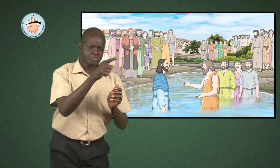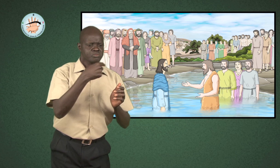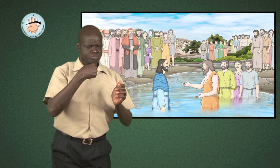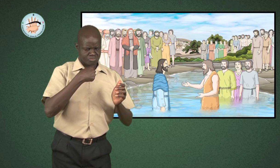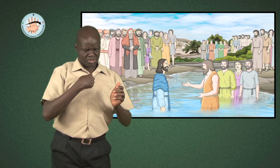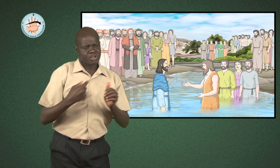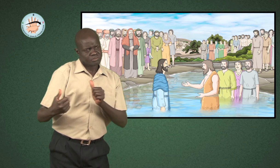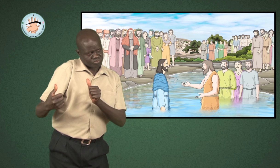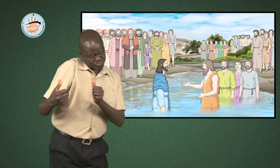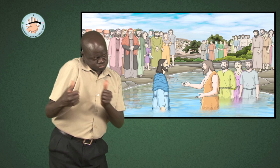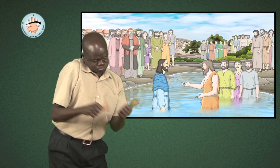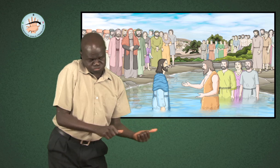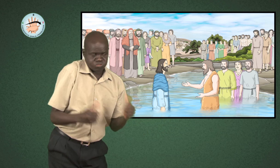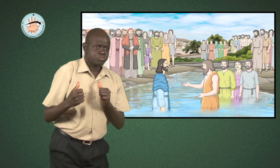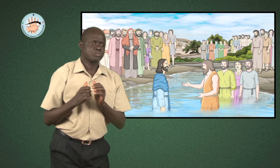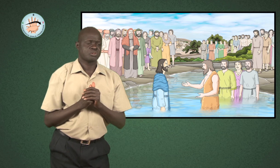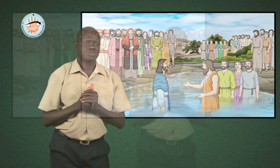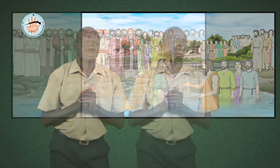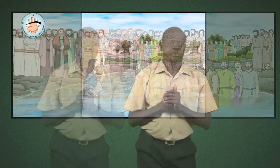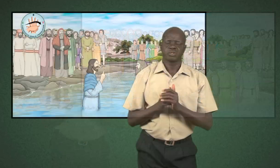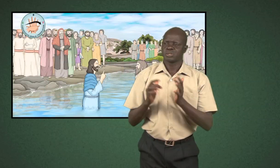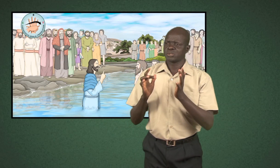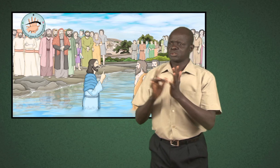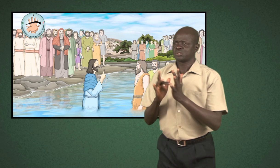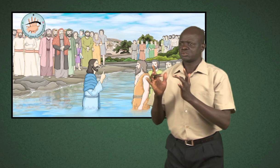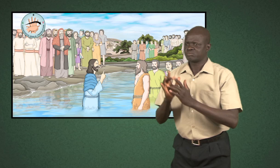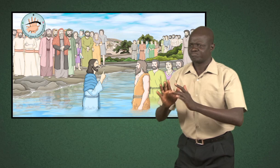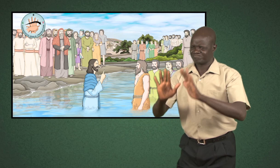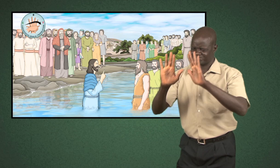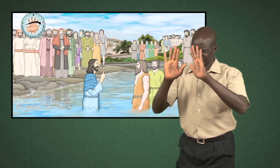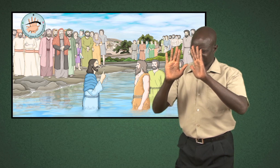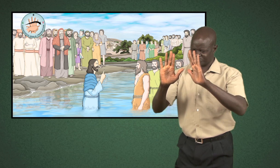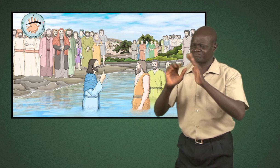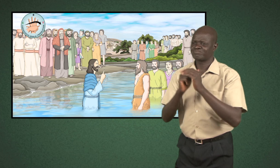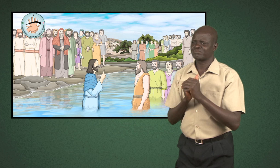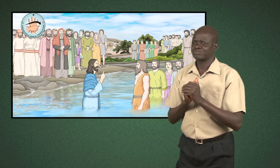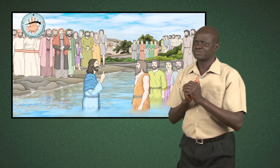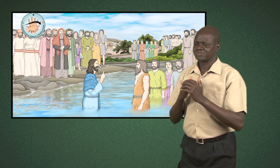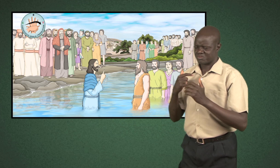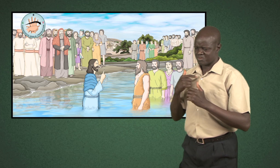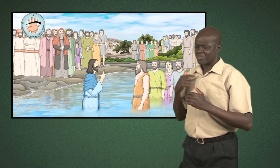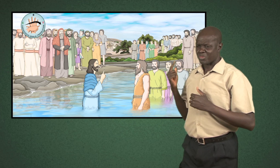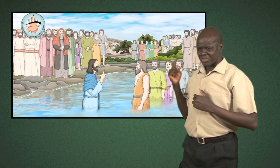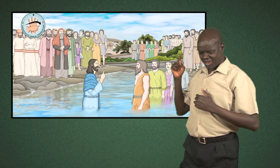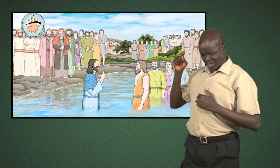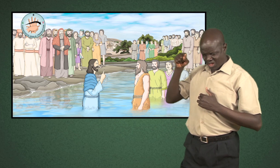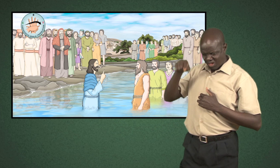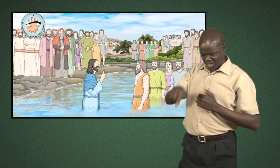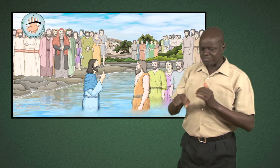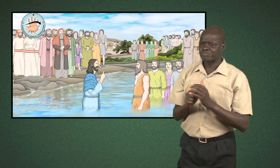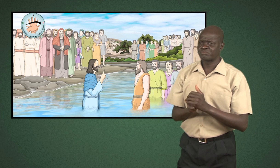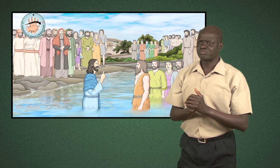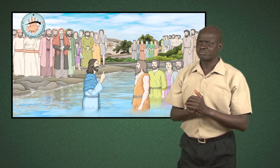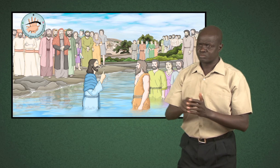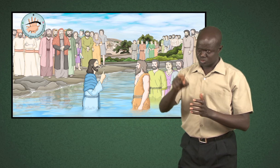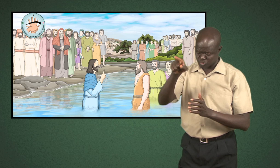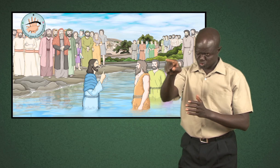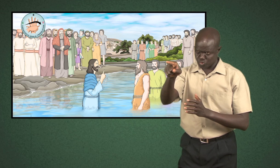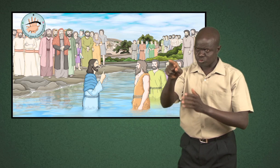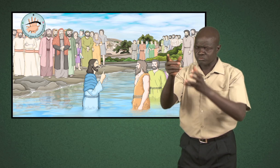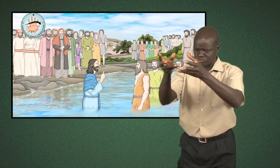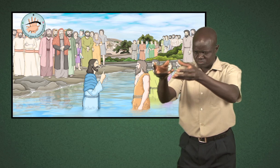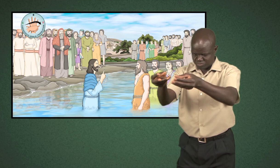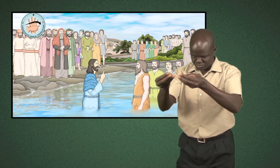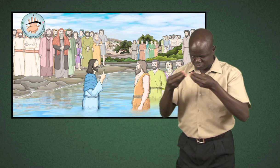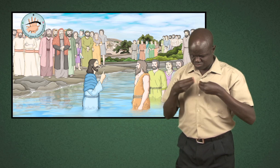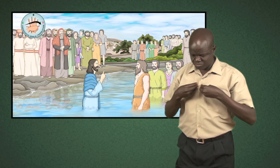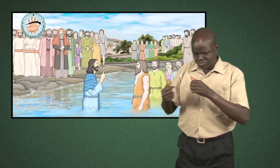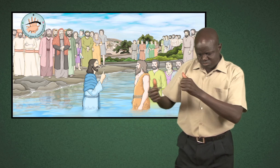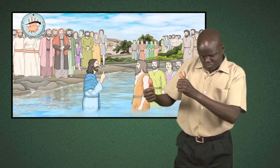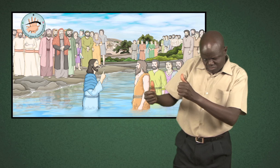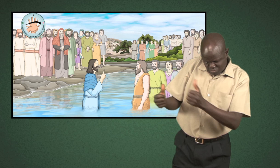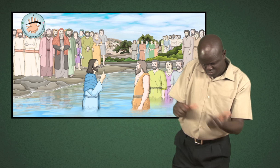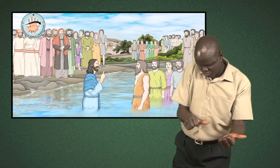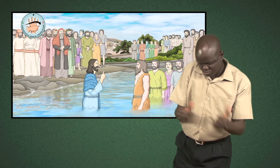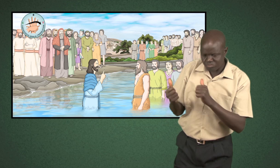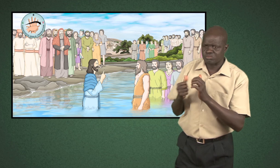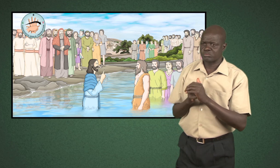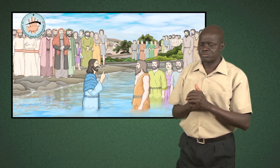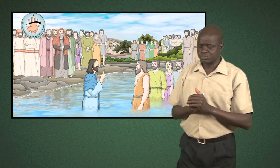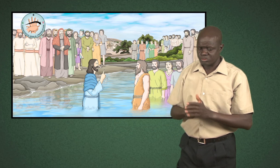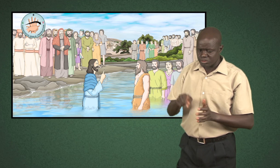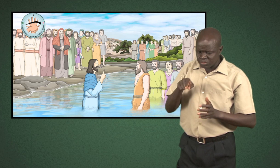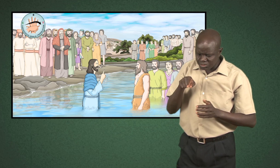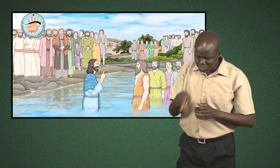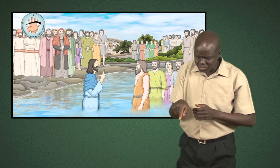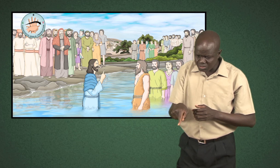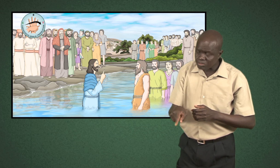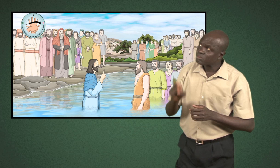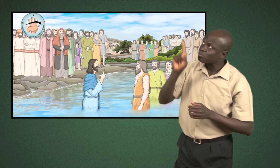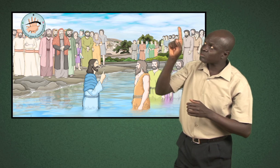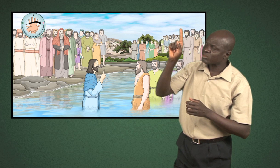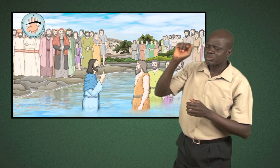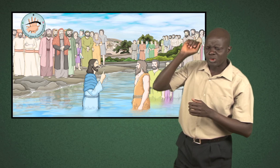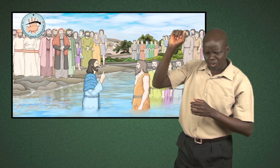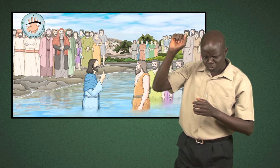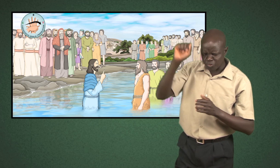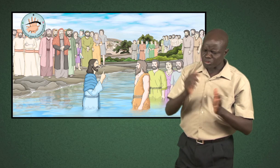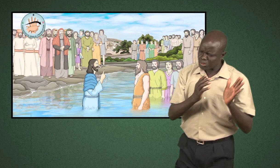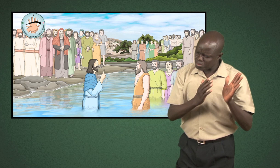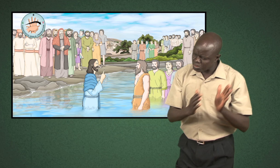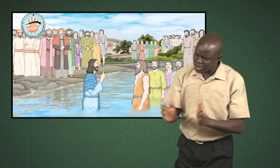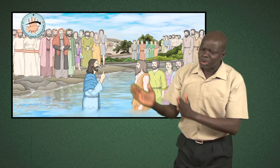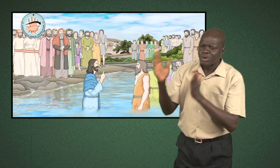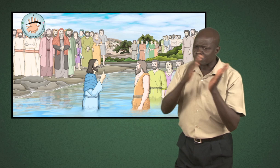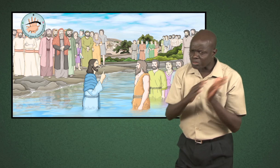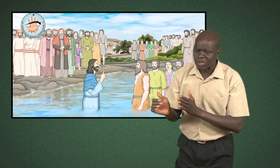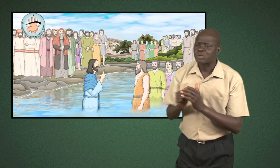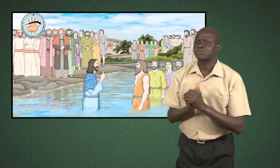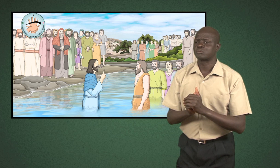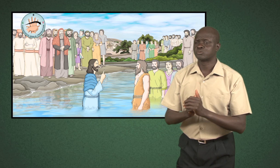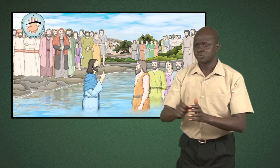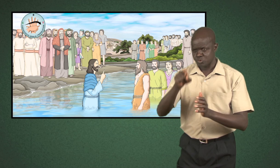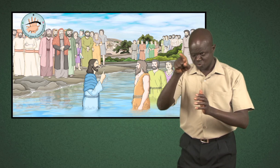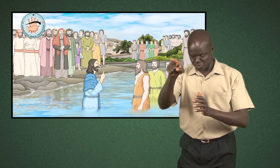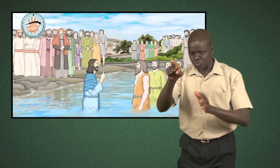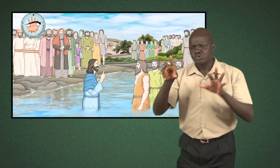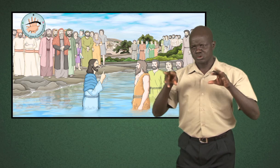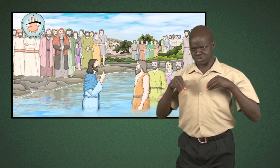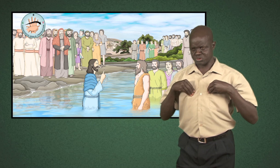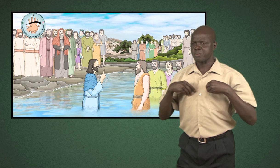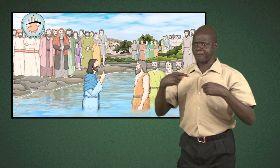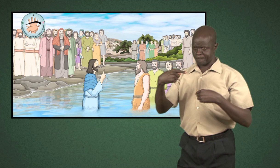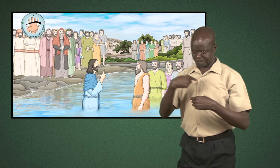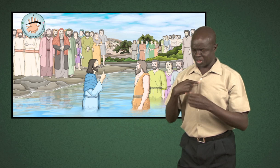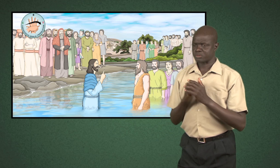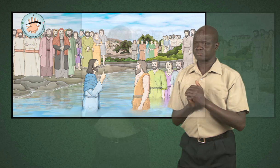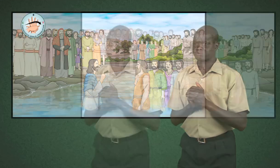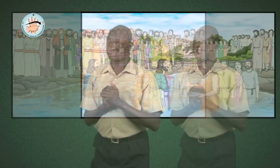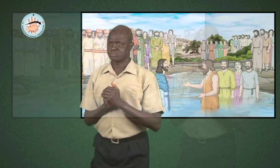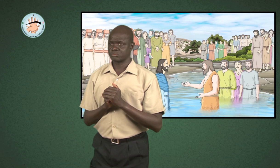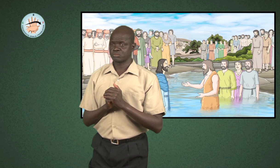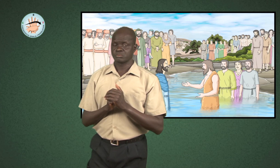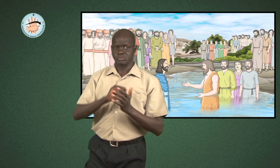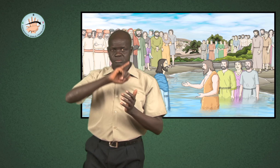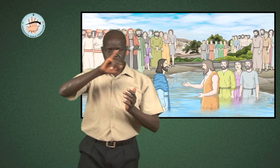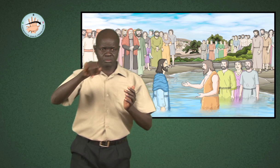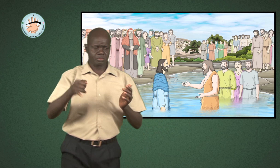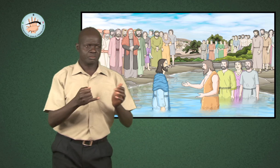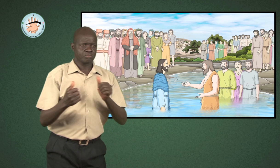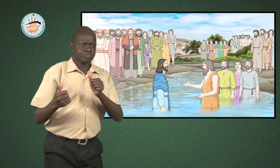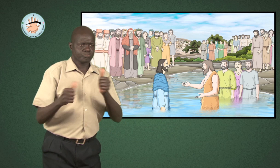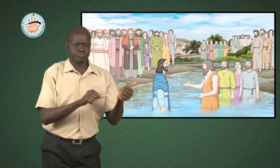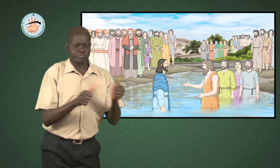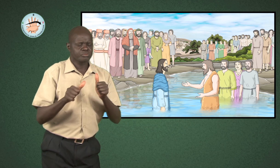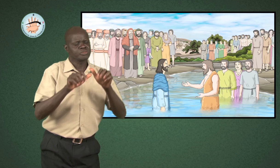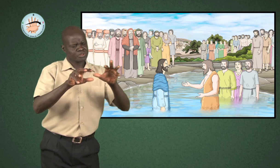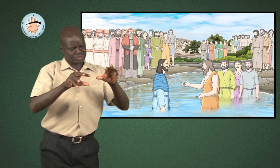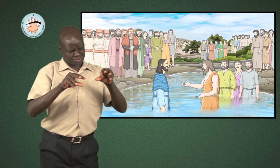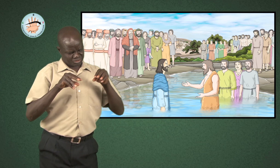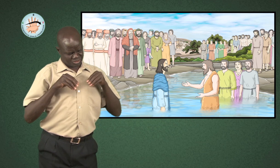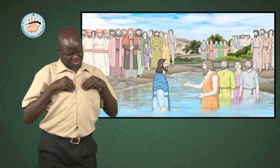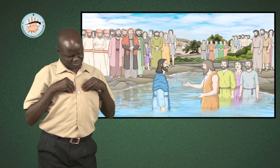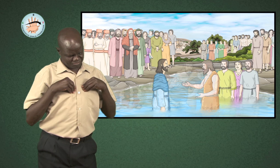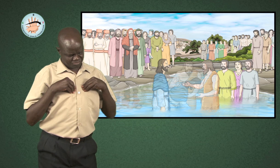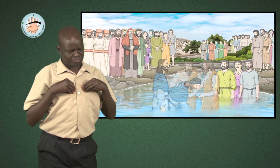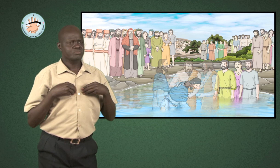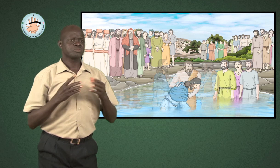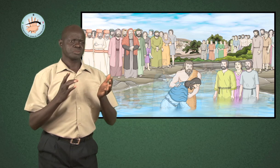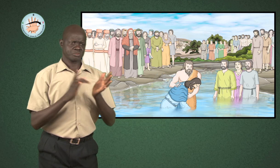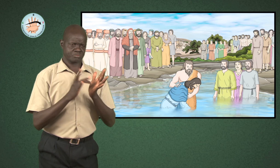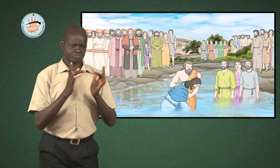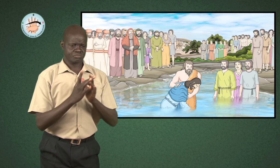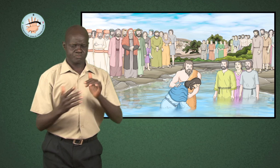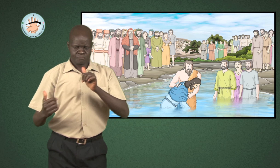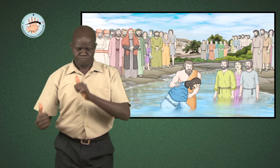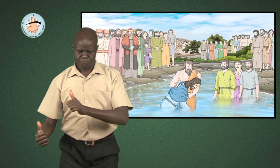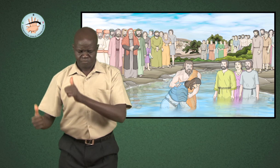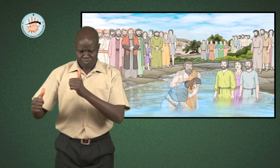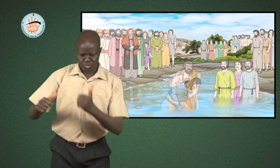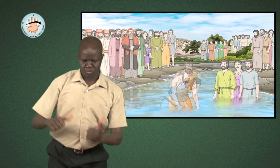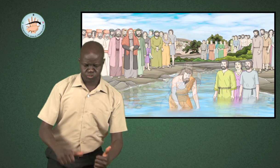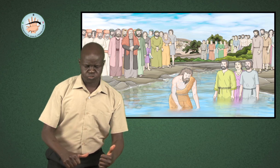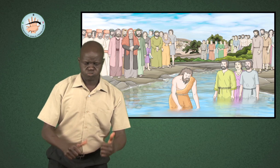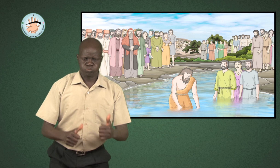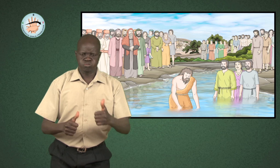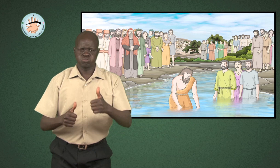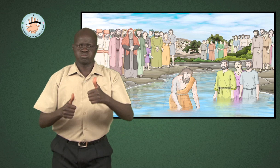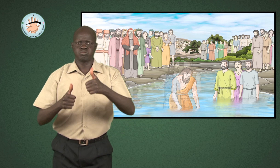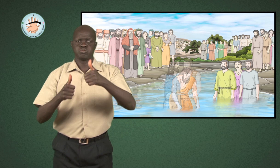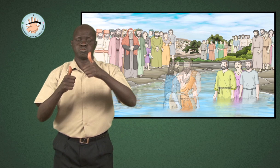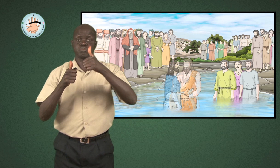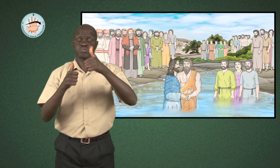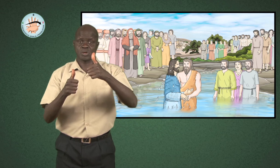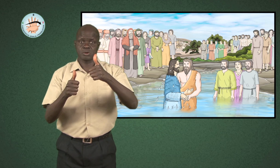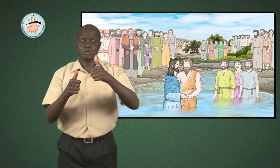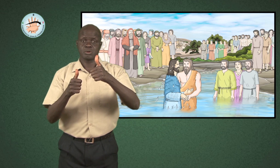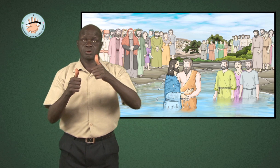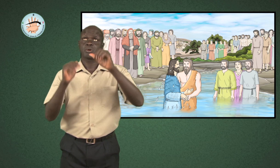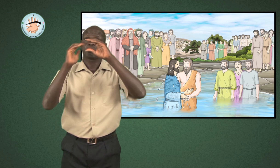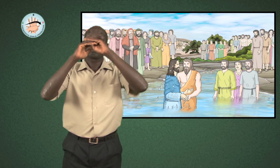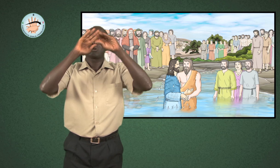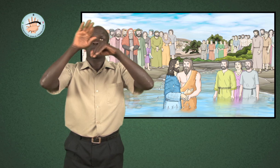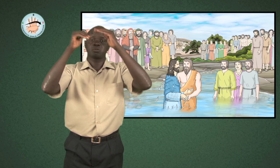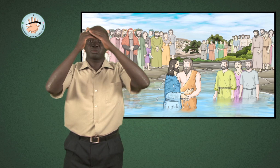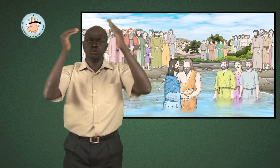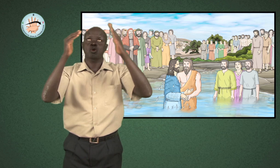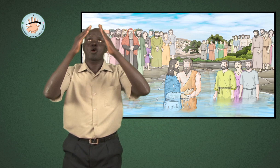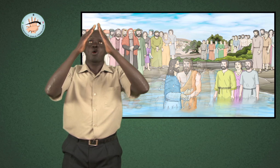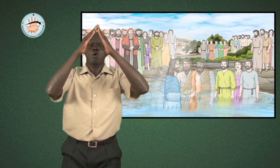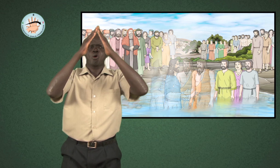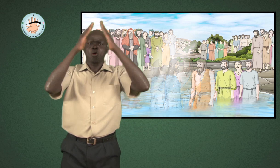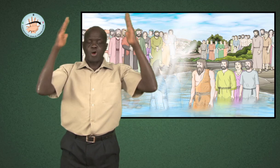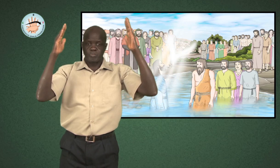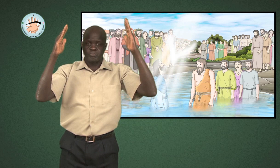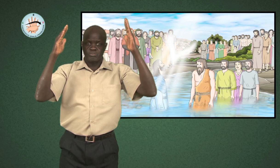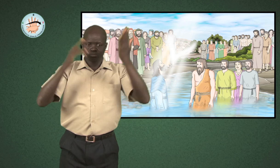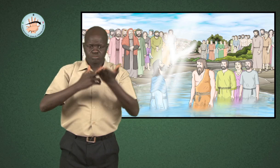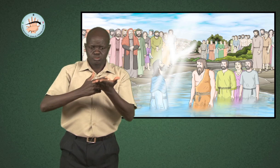“Let it be so now,” Jesus replied. “It is fitting for us to fulfill all righteousness in this way.” Then John permitted Him. As soon as Jesus was baptized, He went up out of the water.